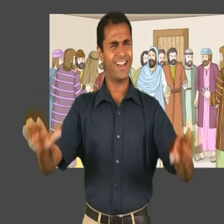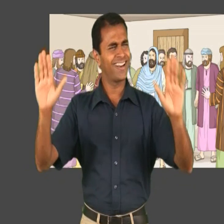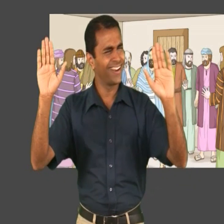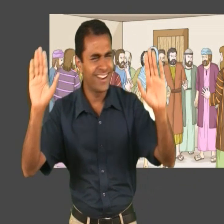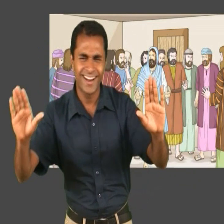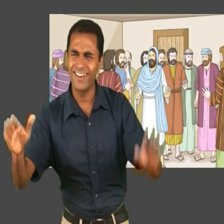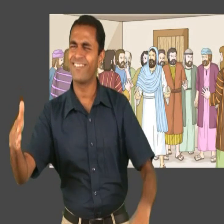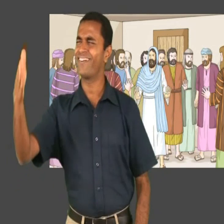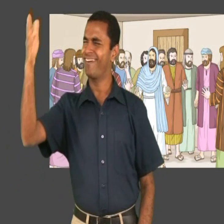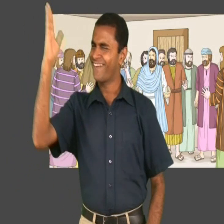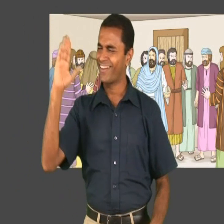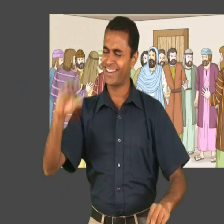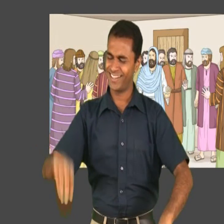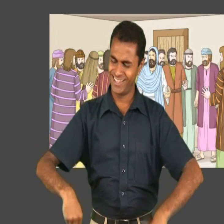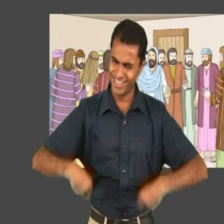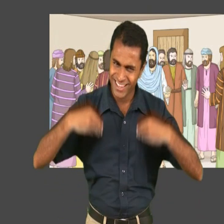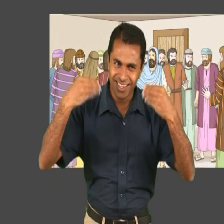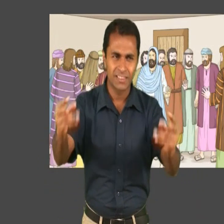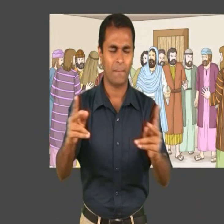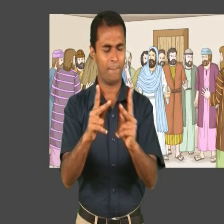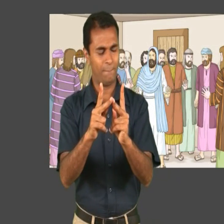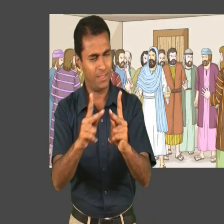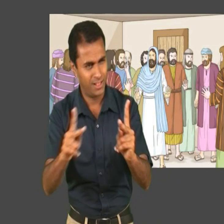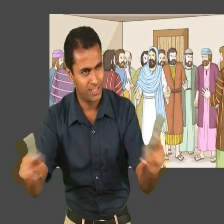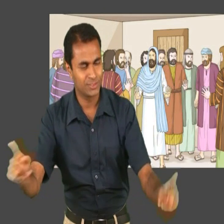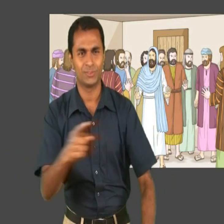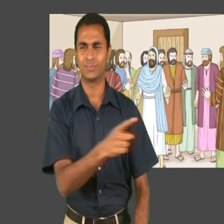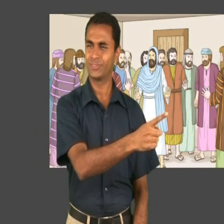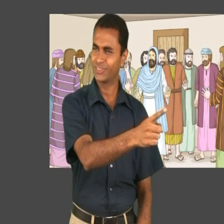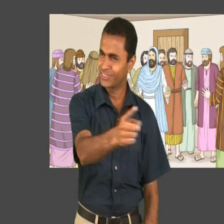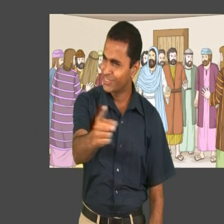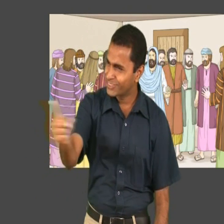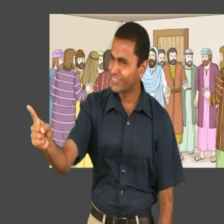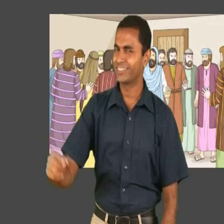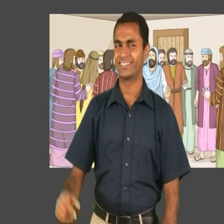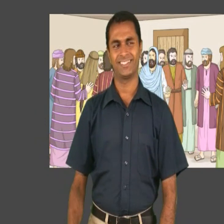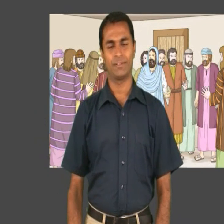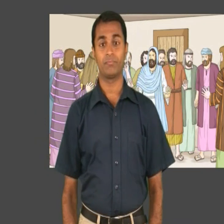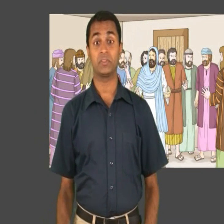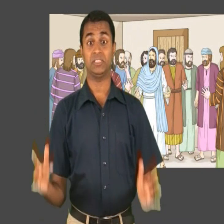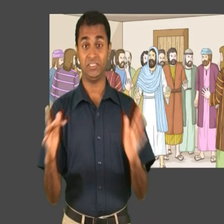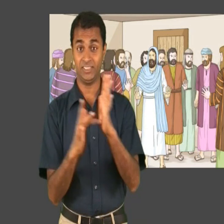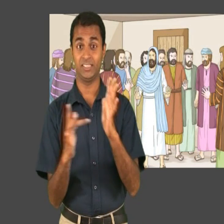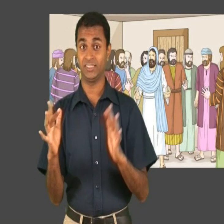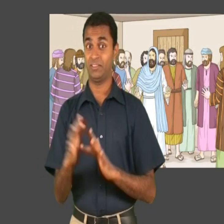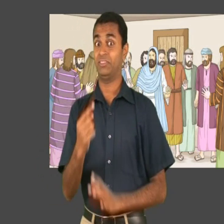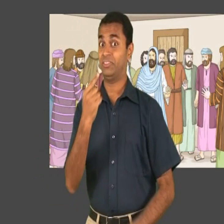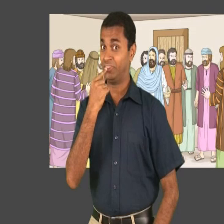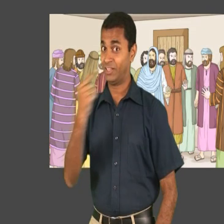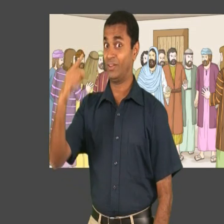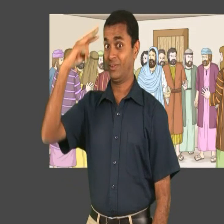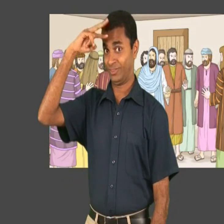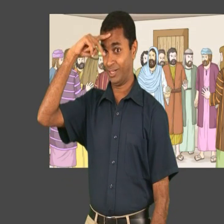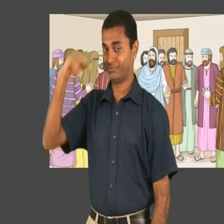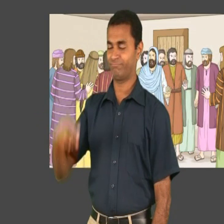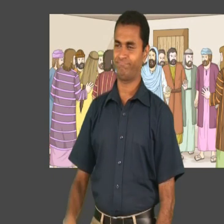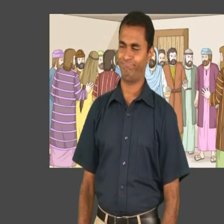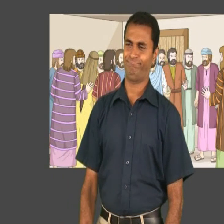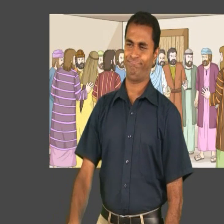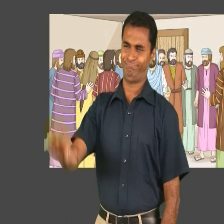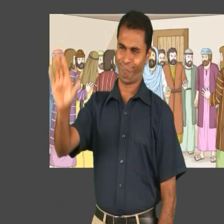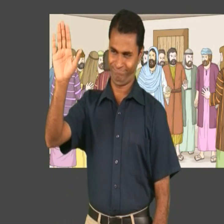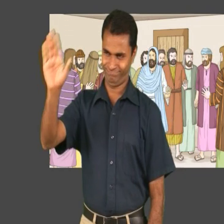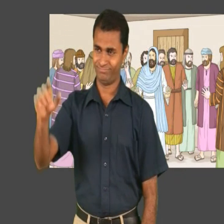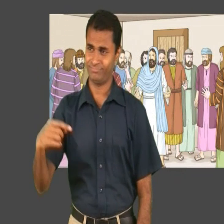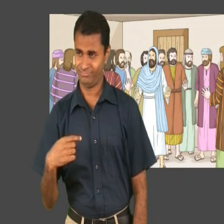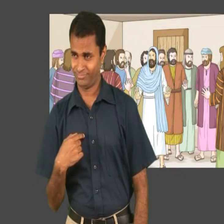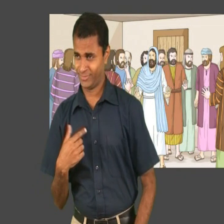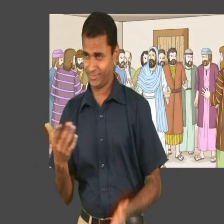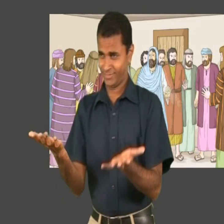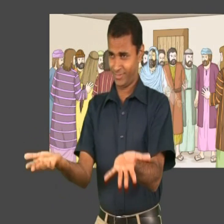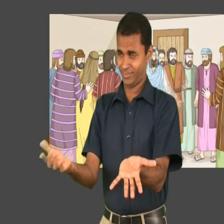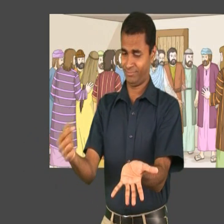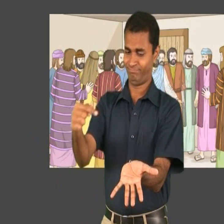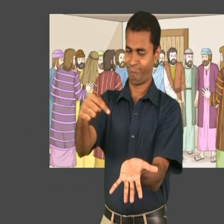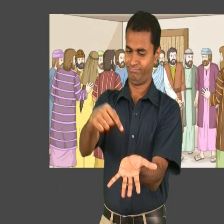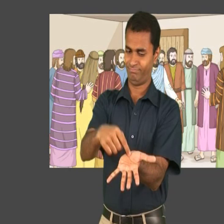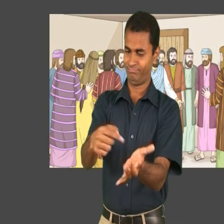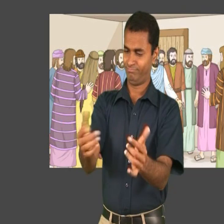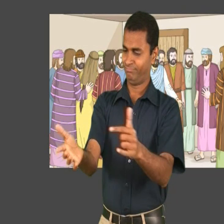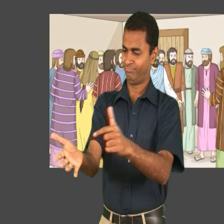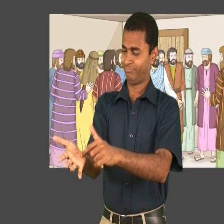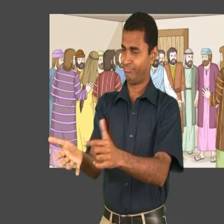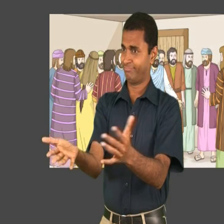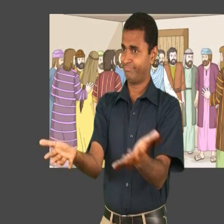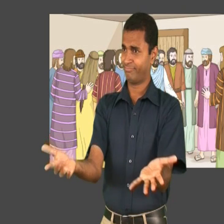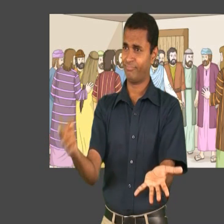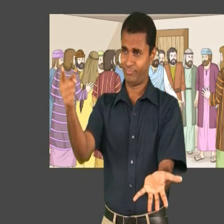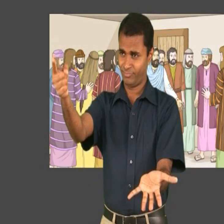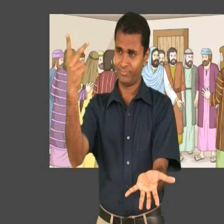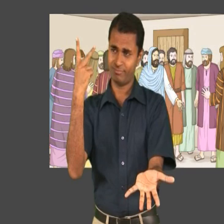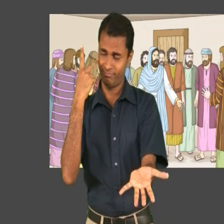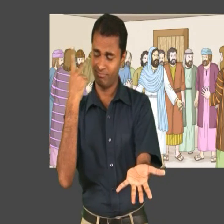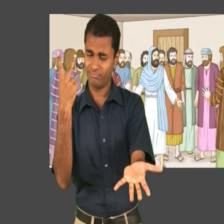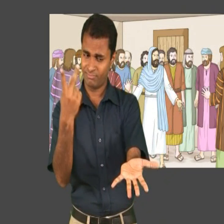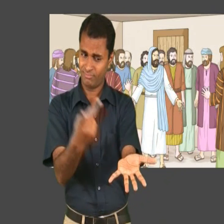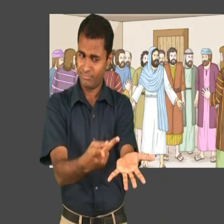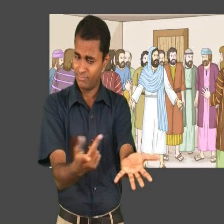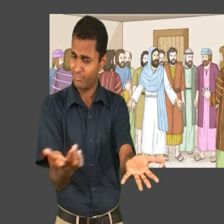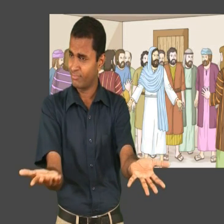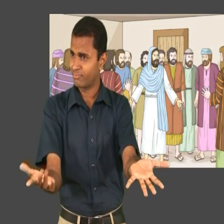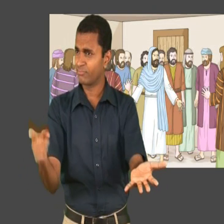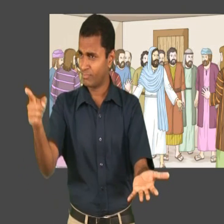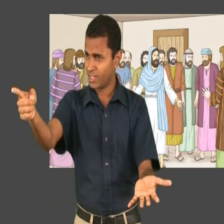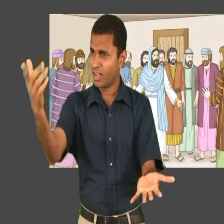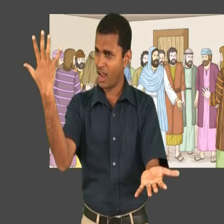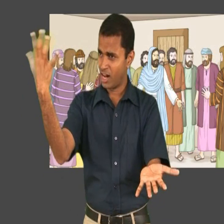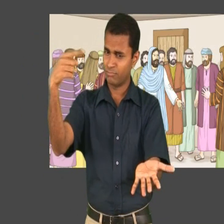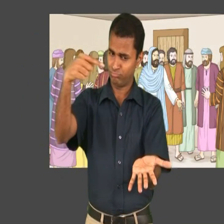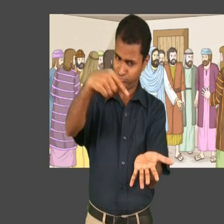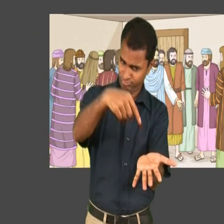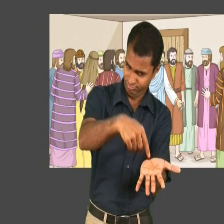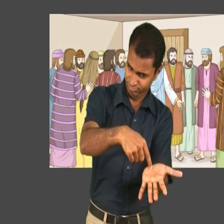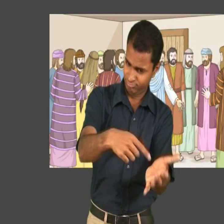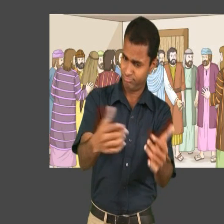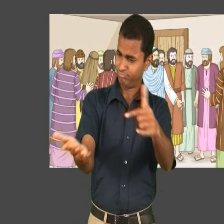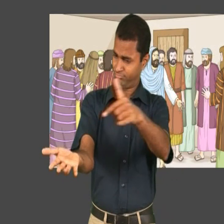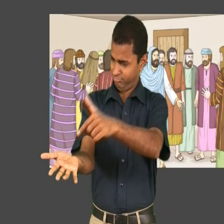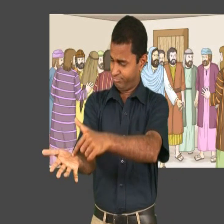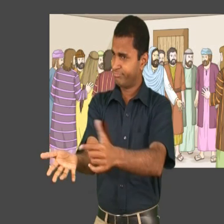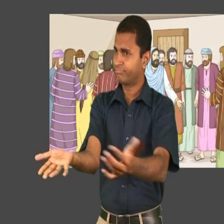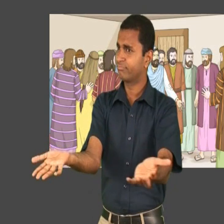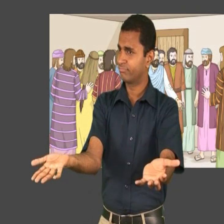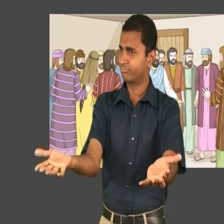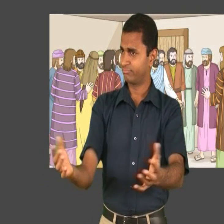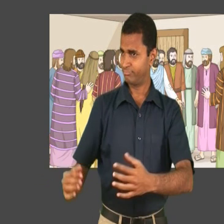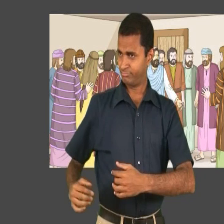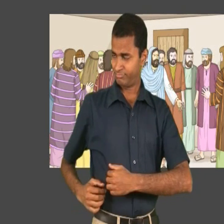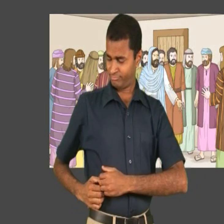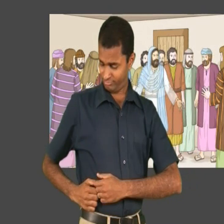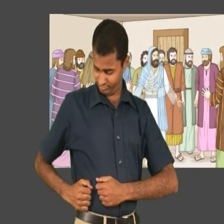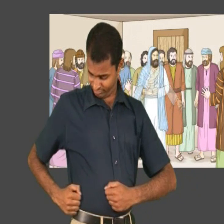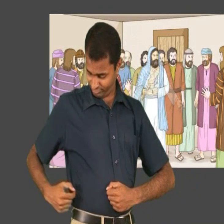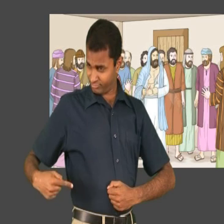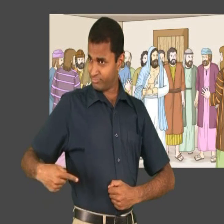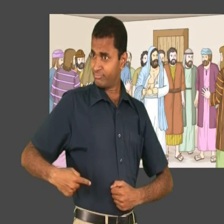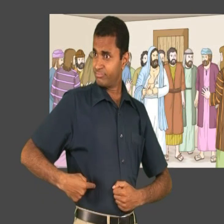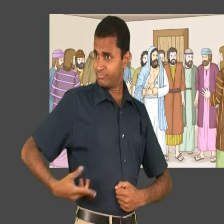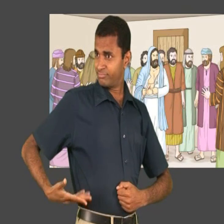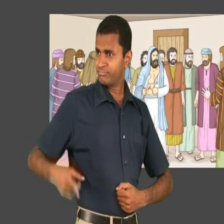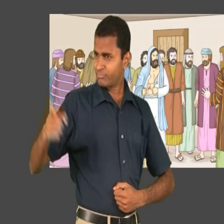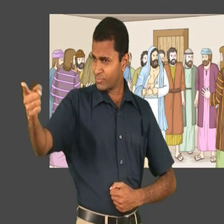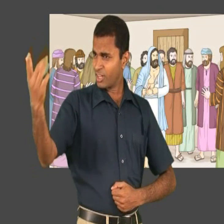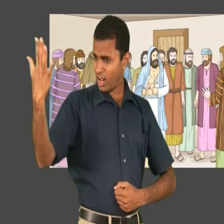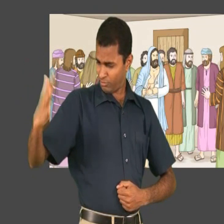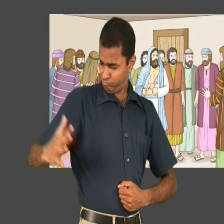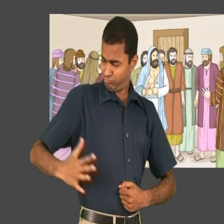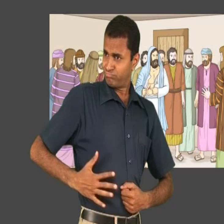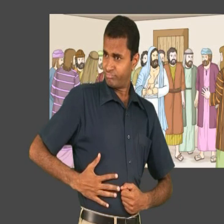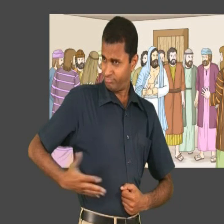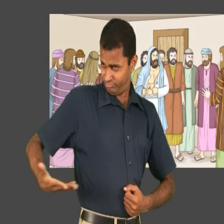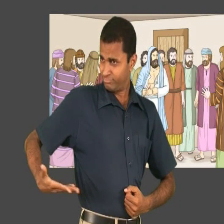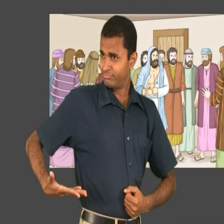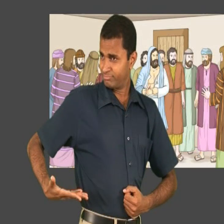Then Jesus said to Thomas, “Put your finger here and look at My hands.